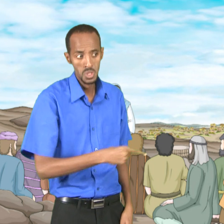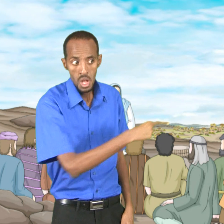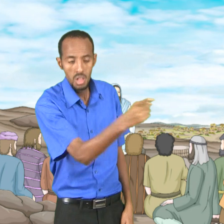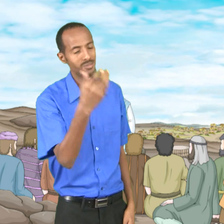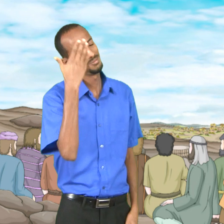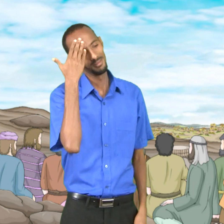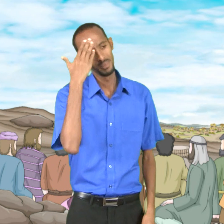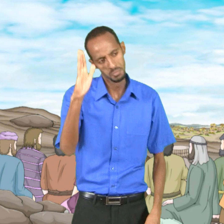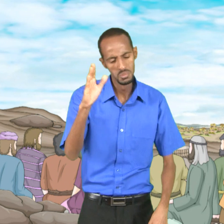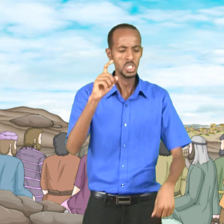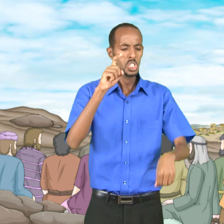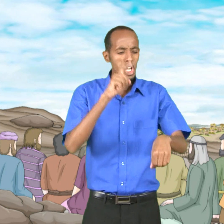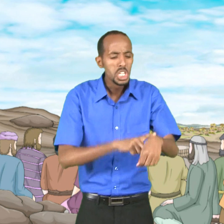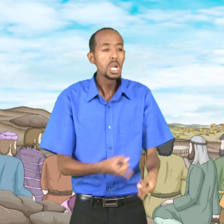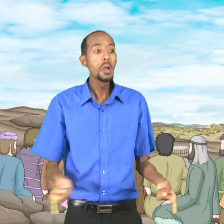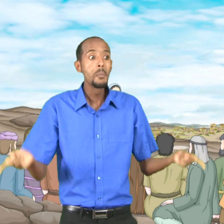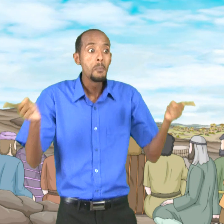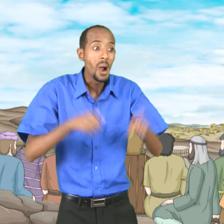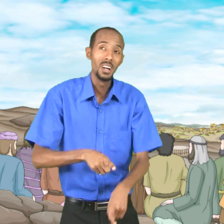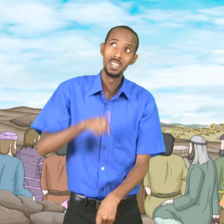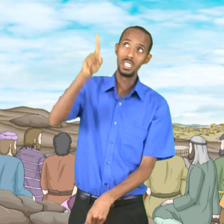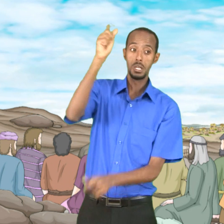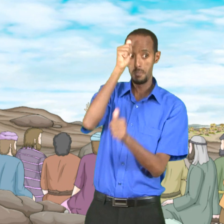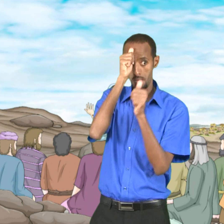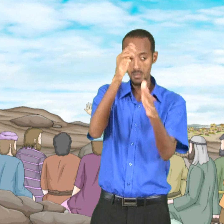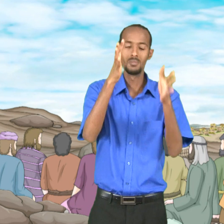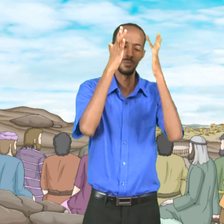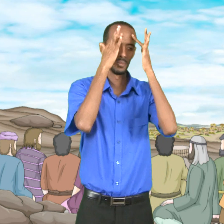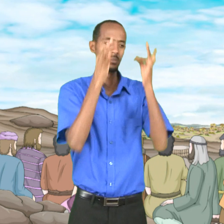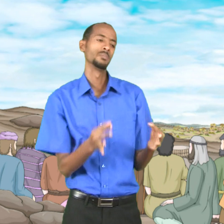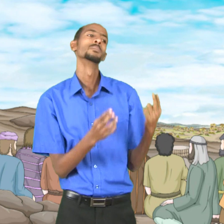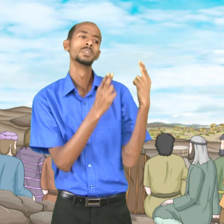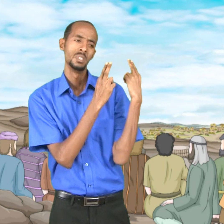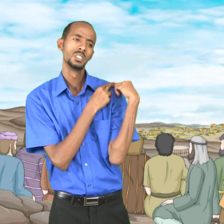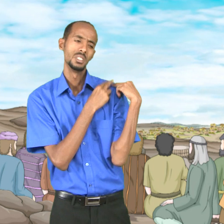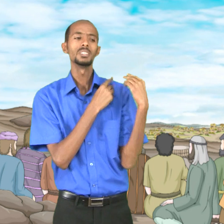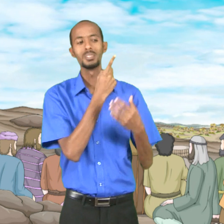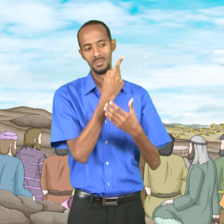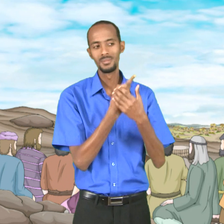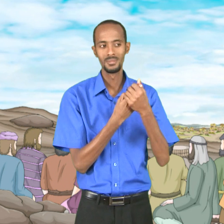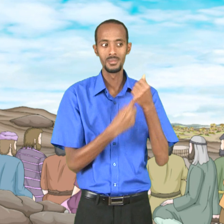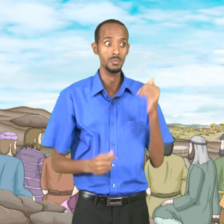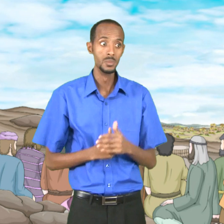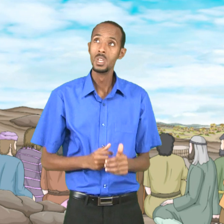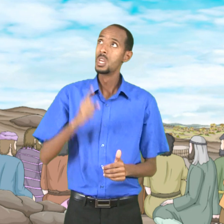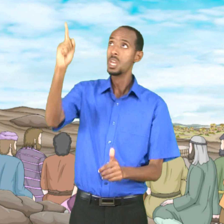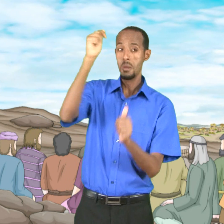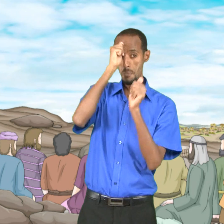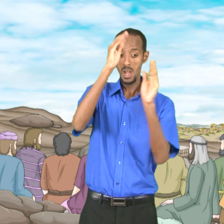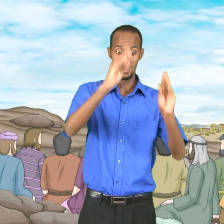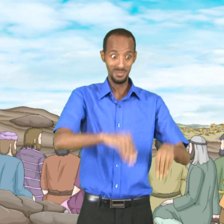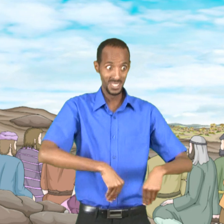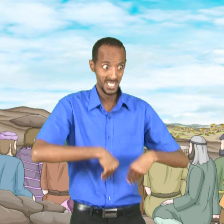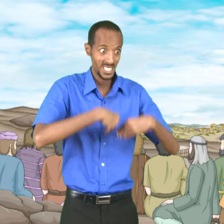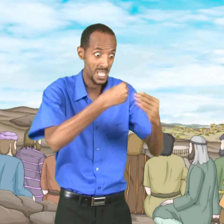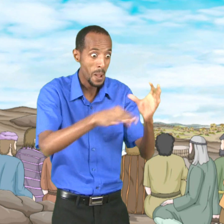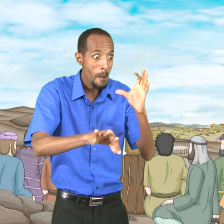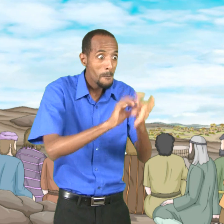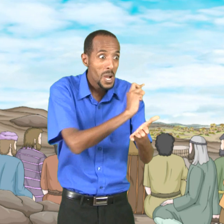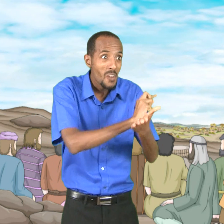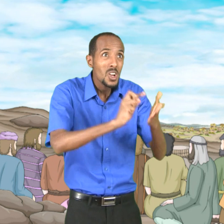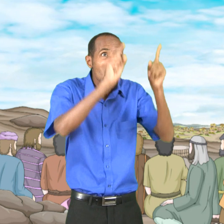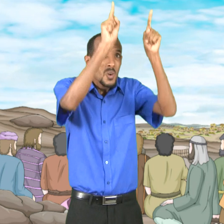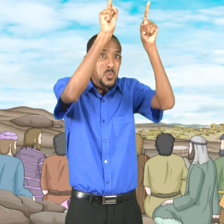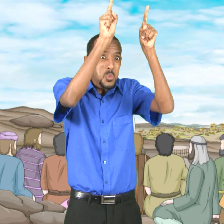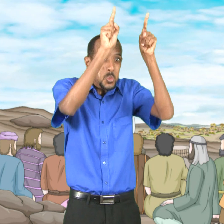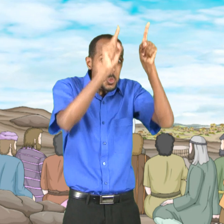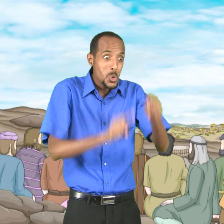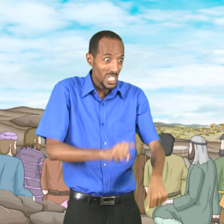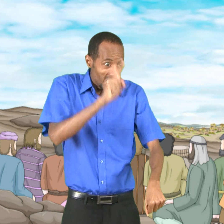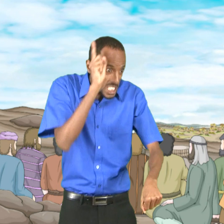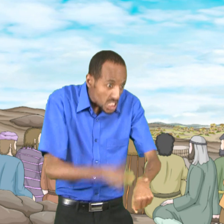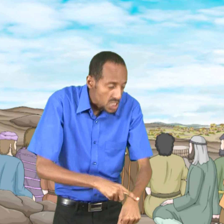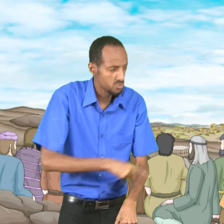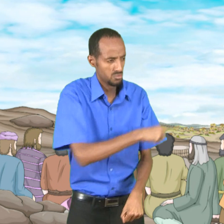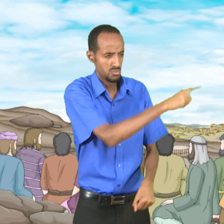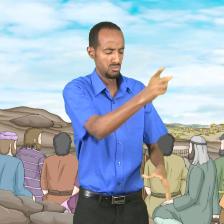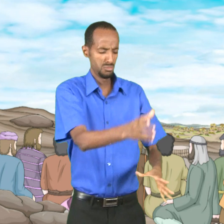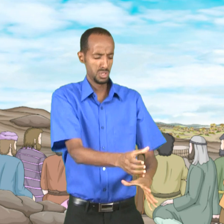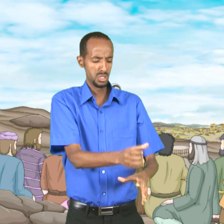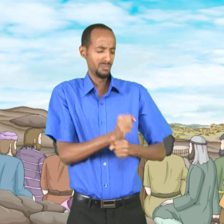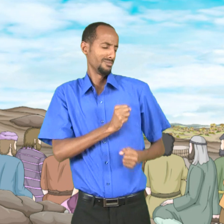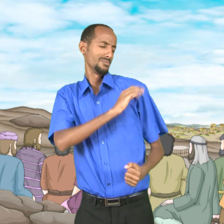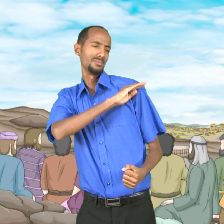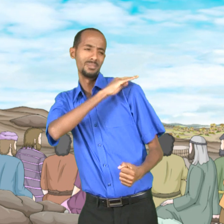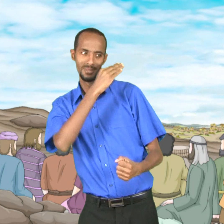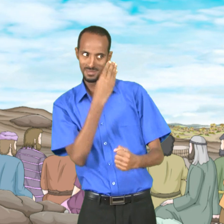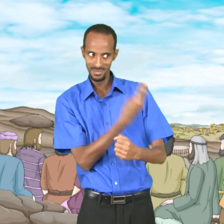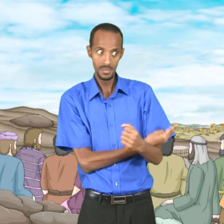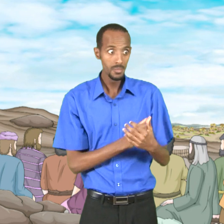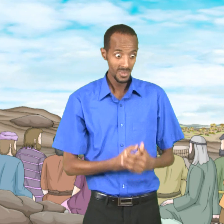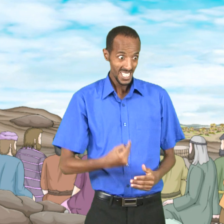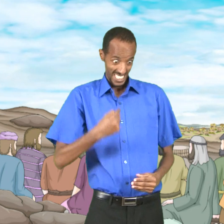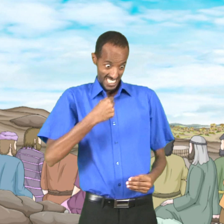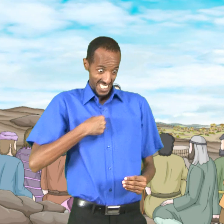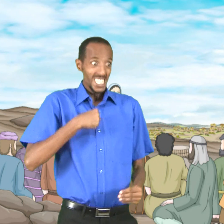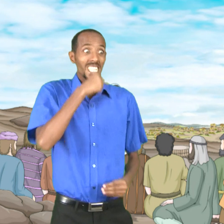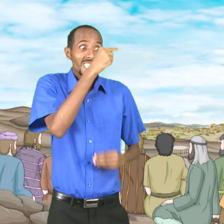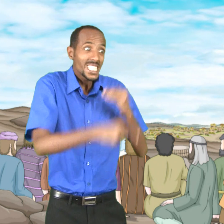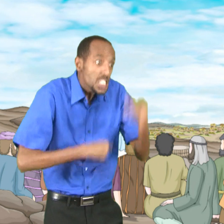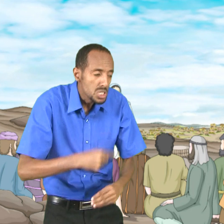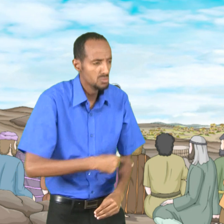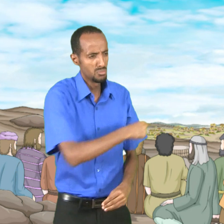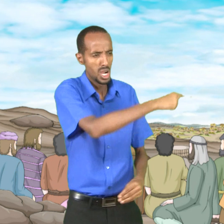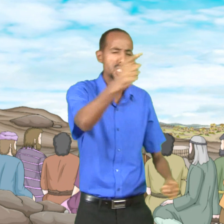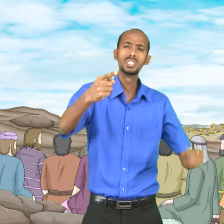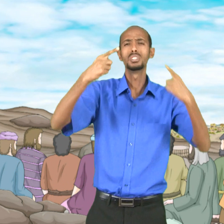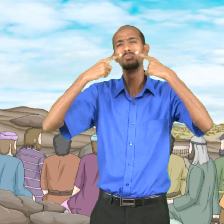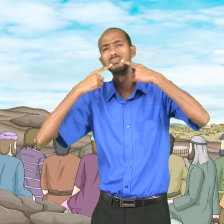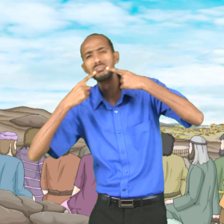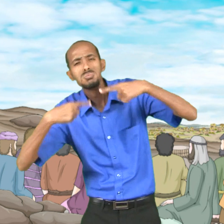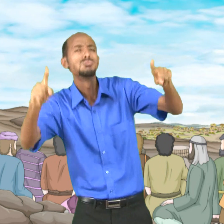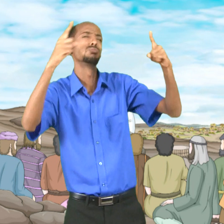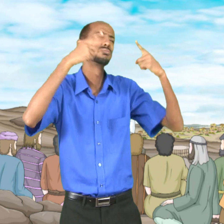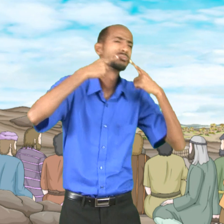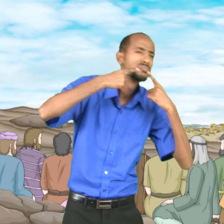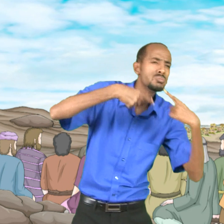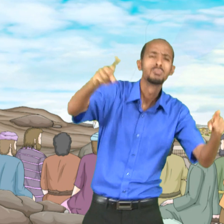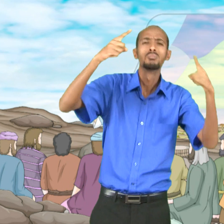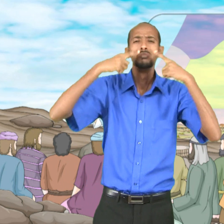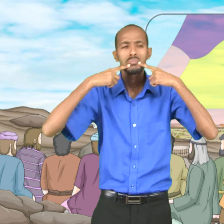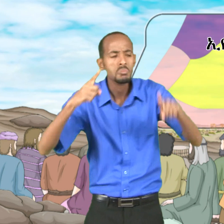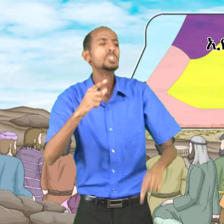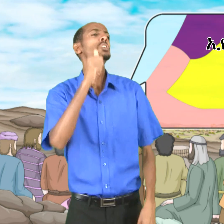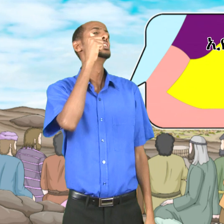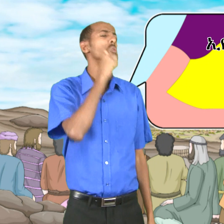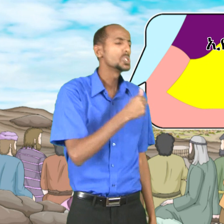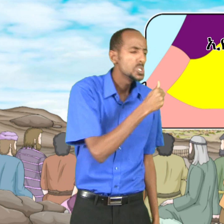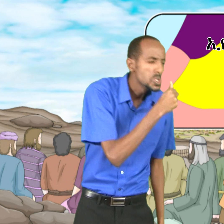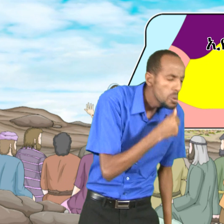Jesus replied, “It is not for you to know times or seasons that the Father has fixed by His own authority.